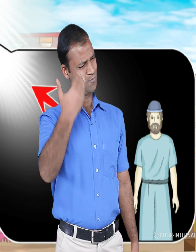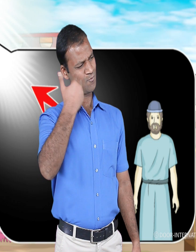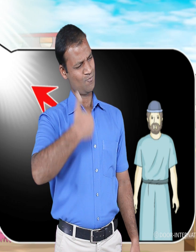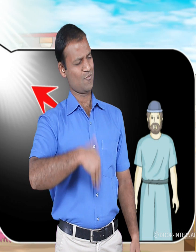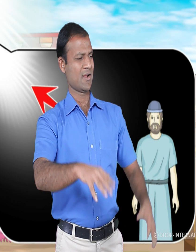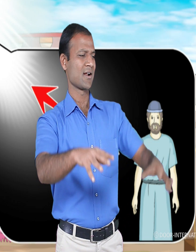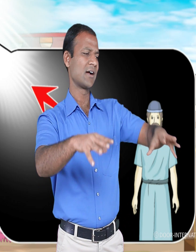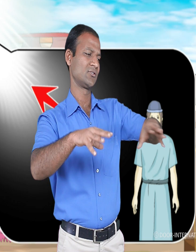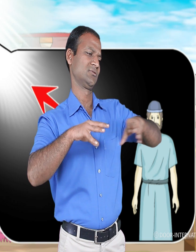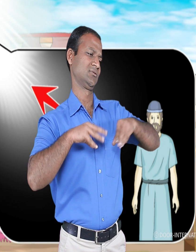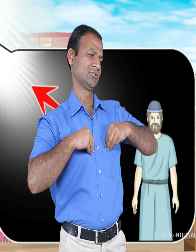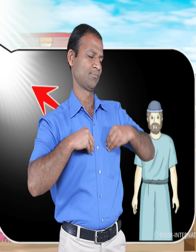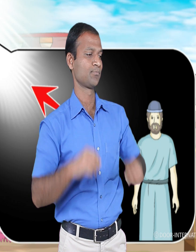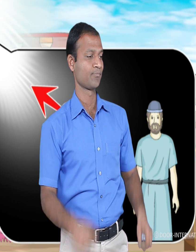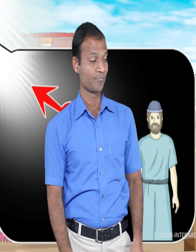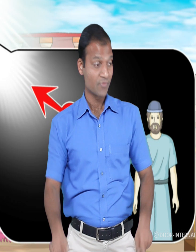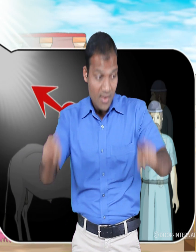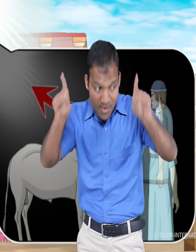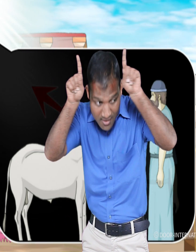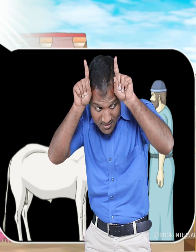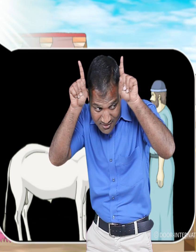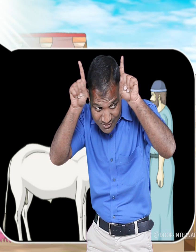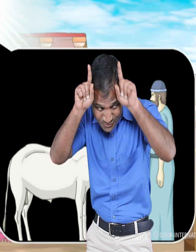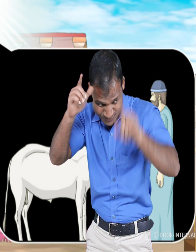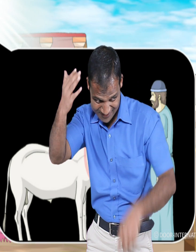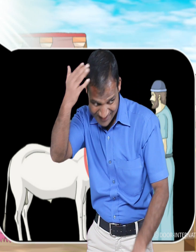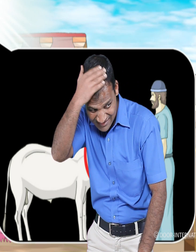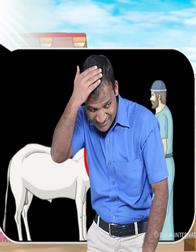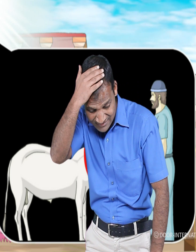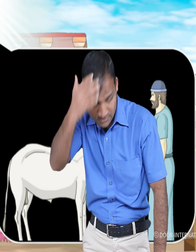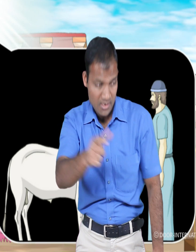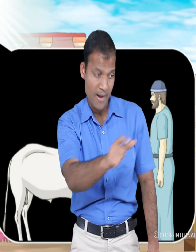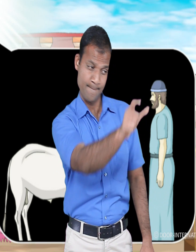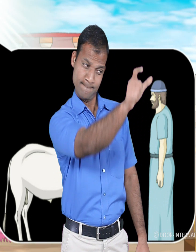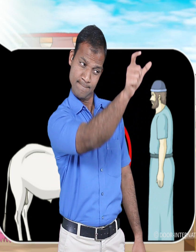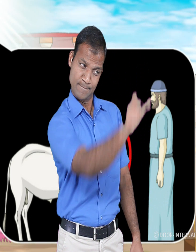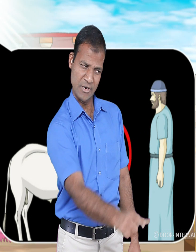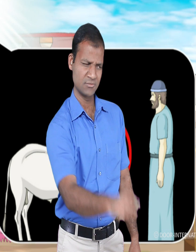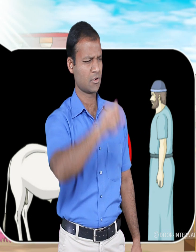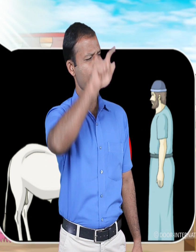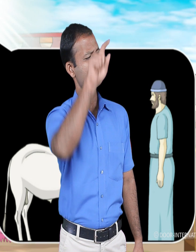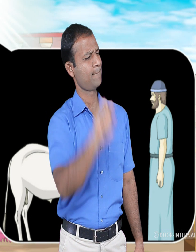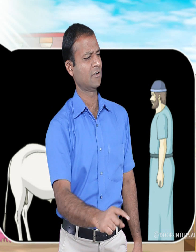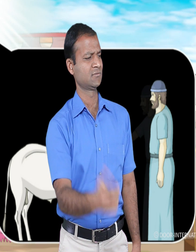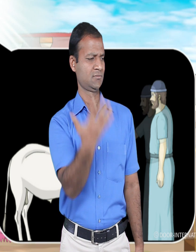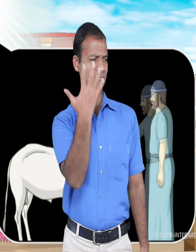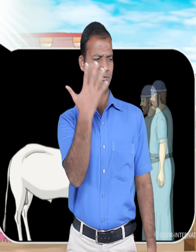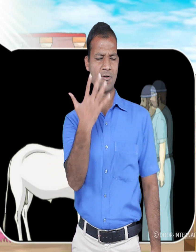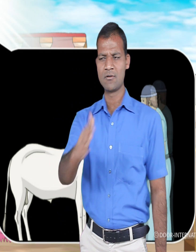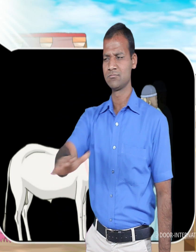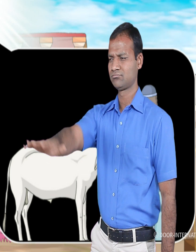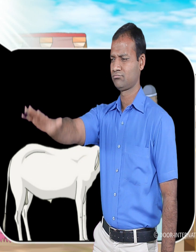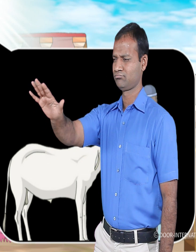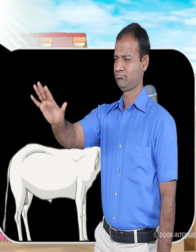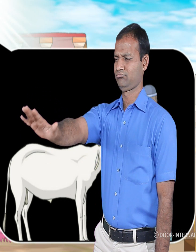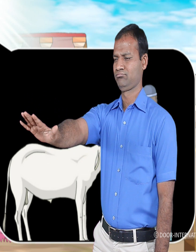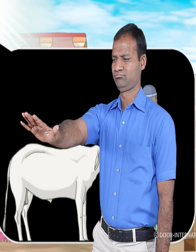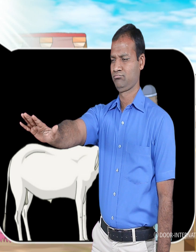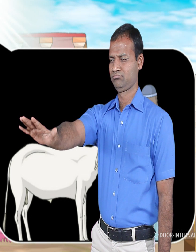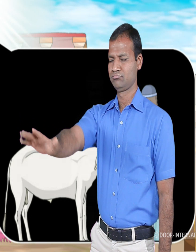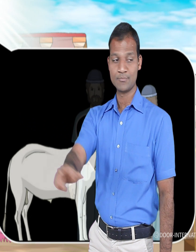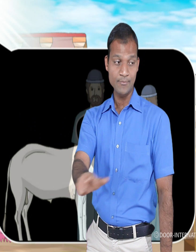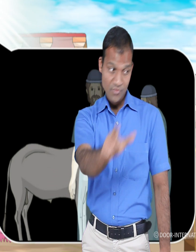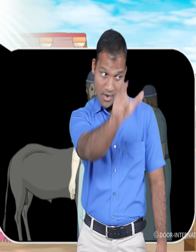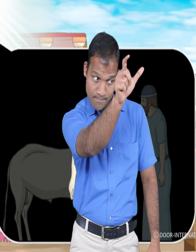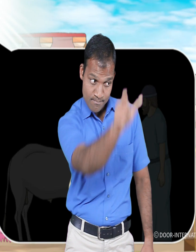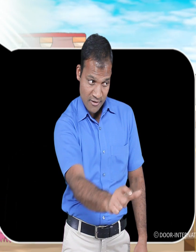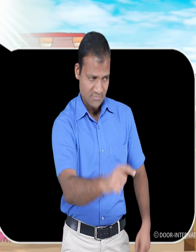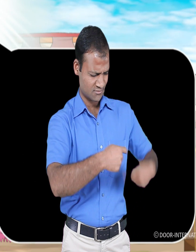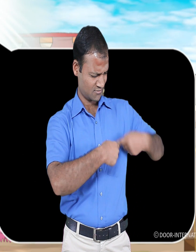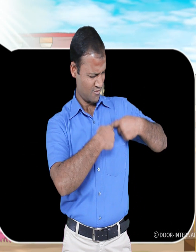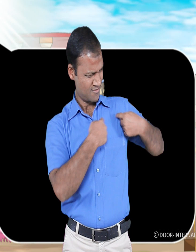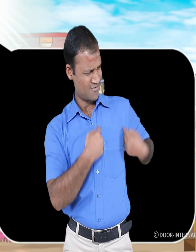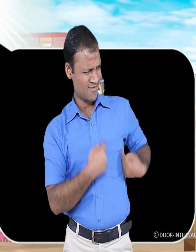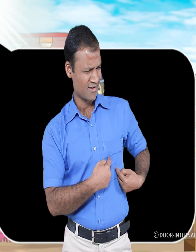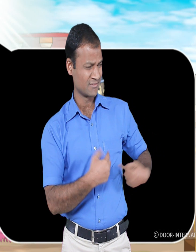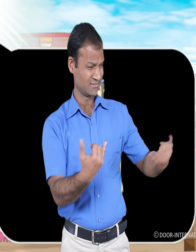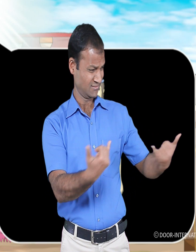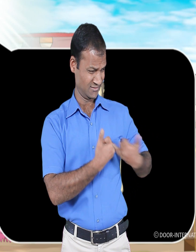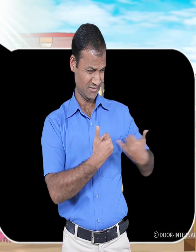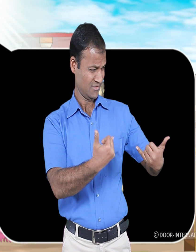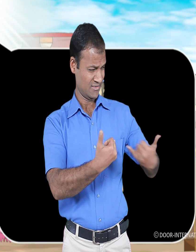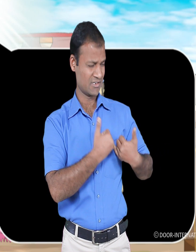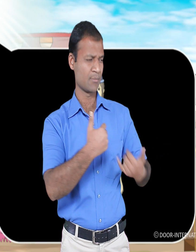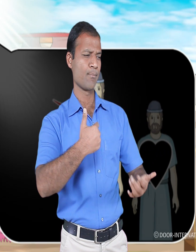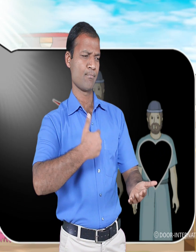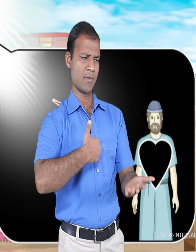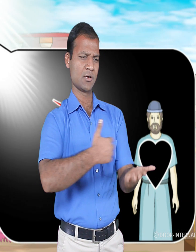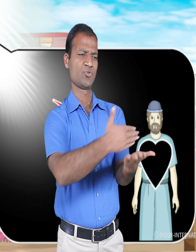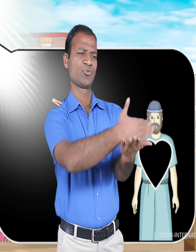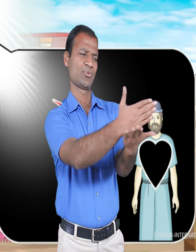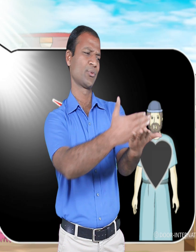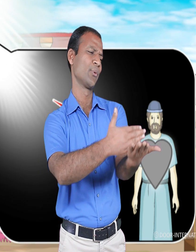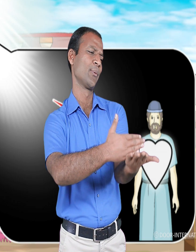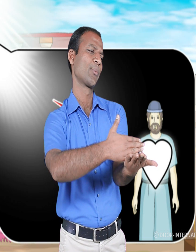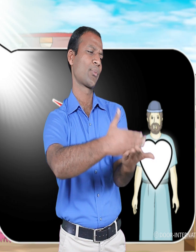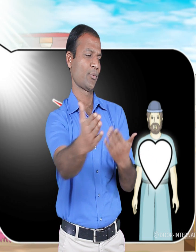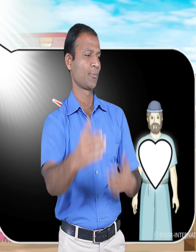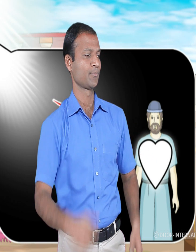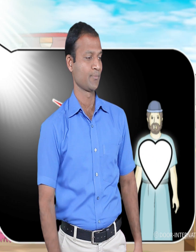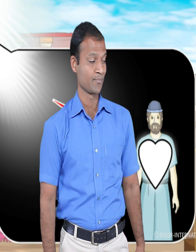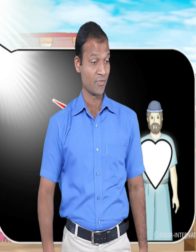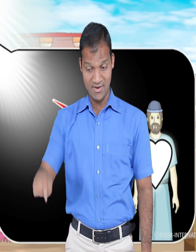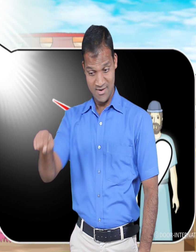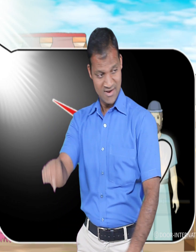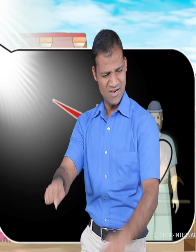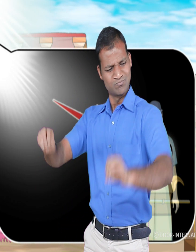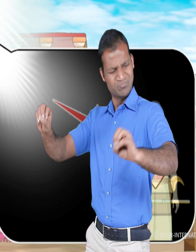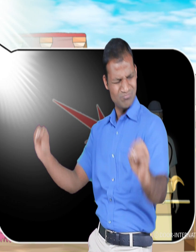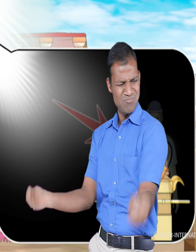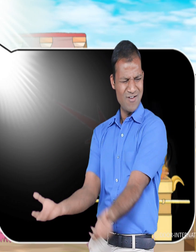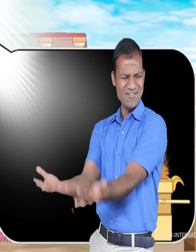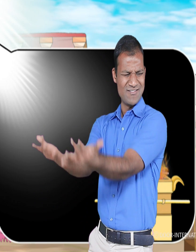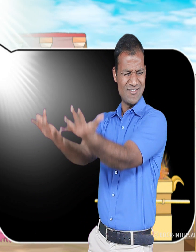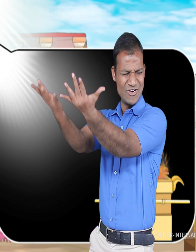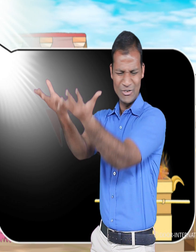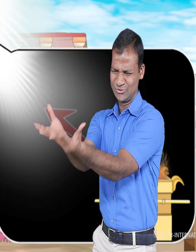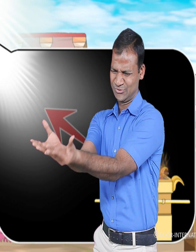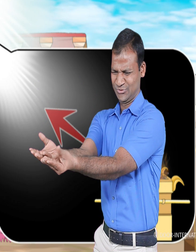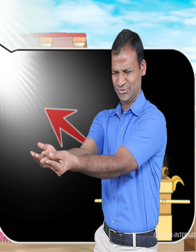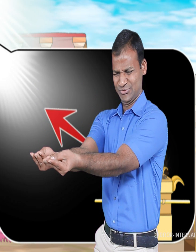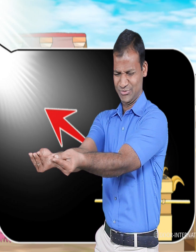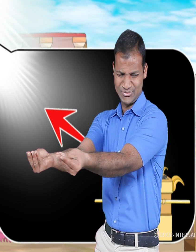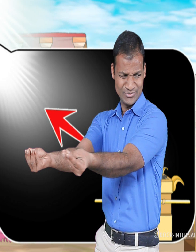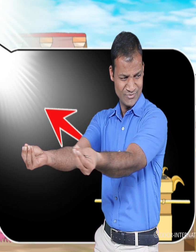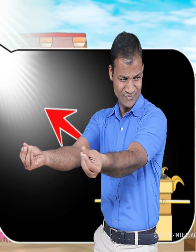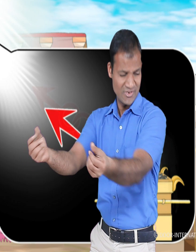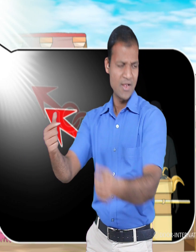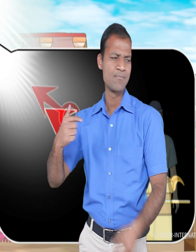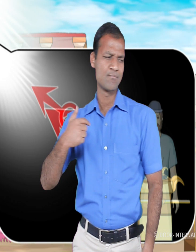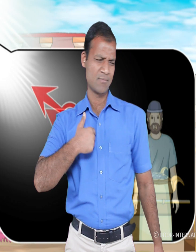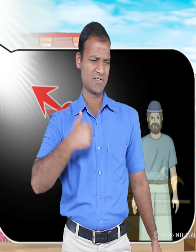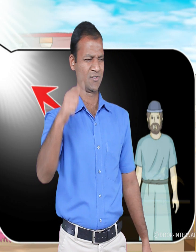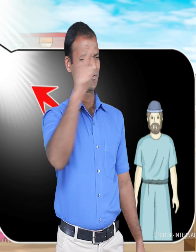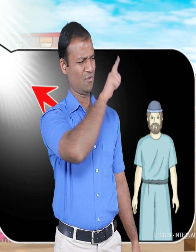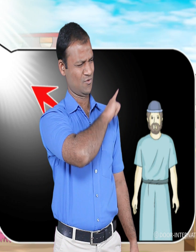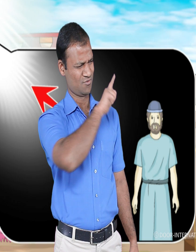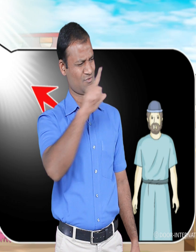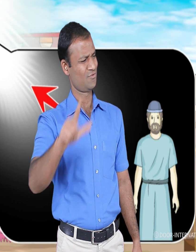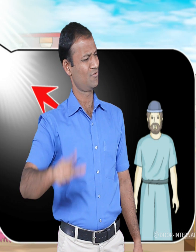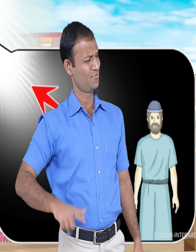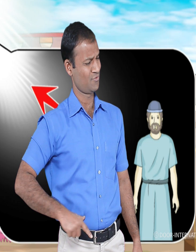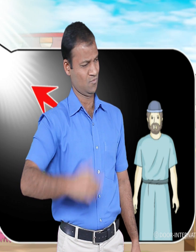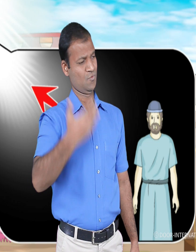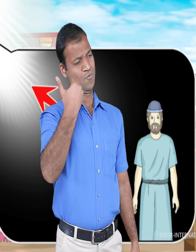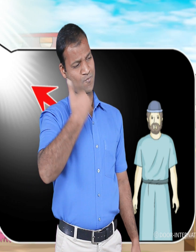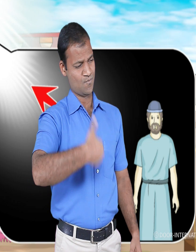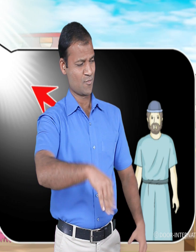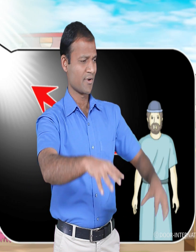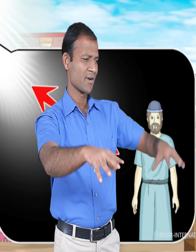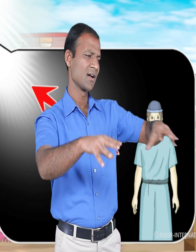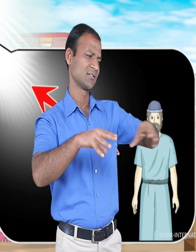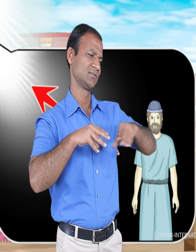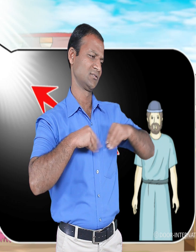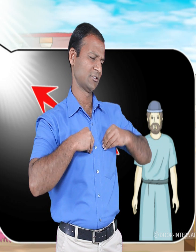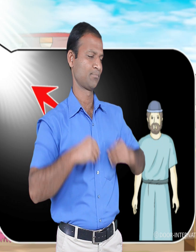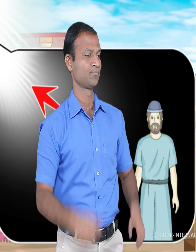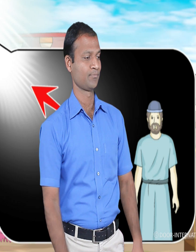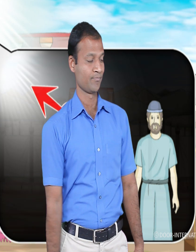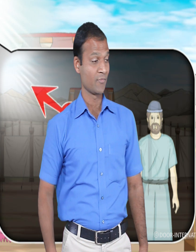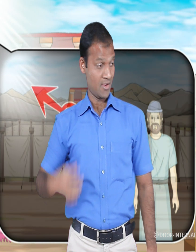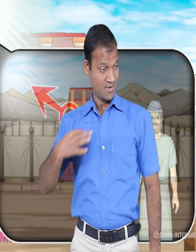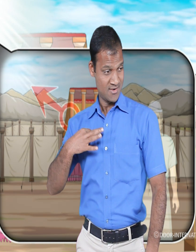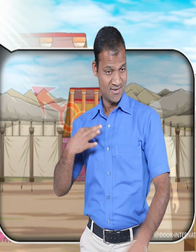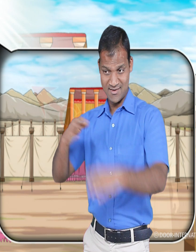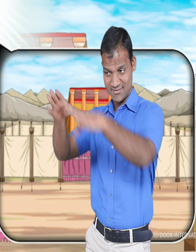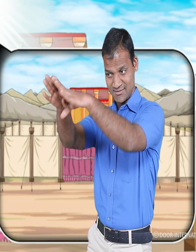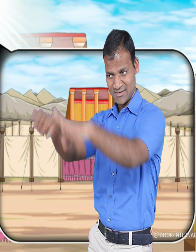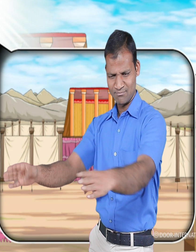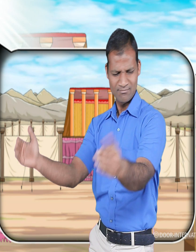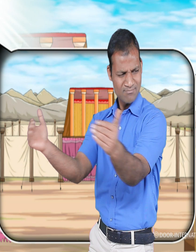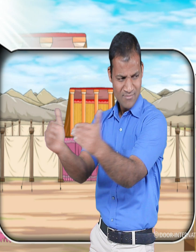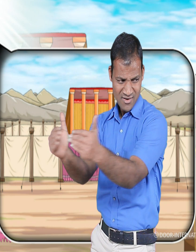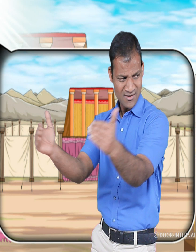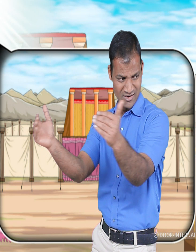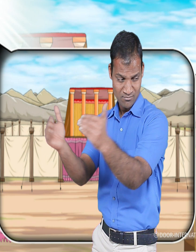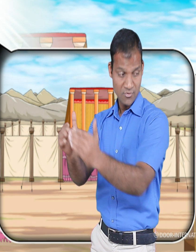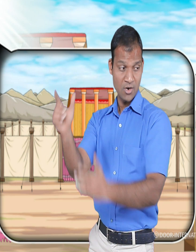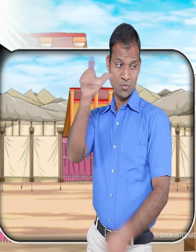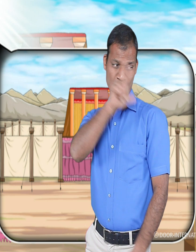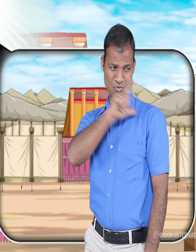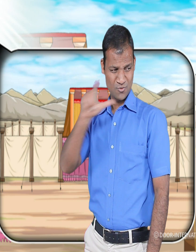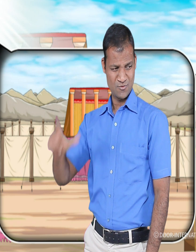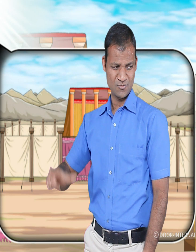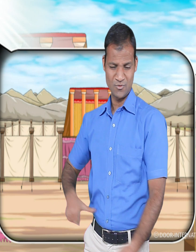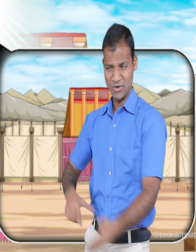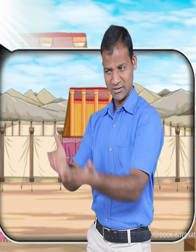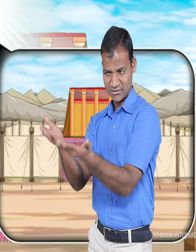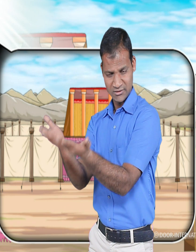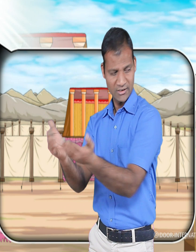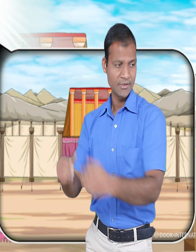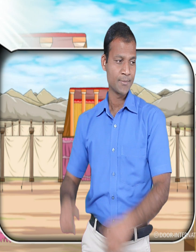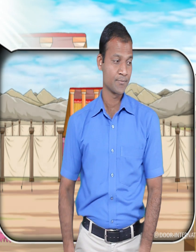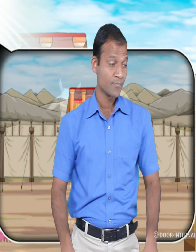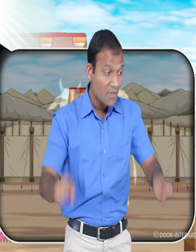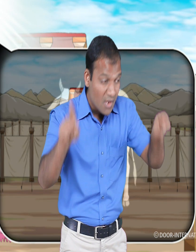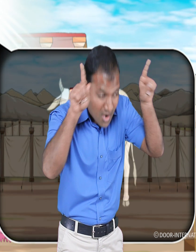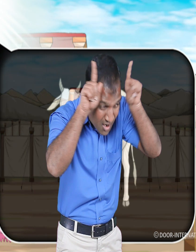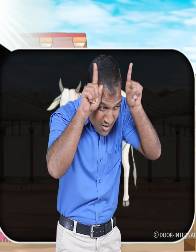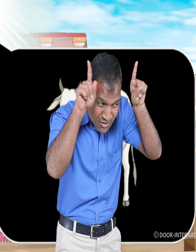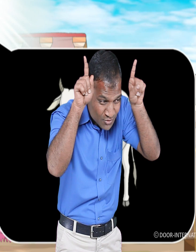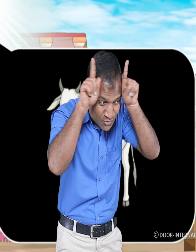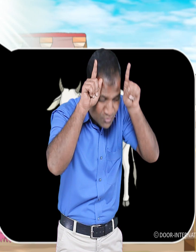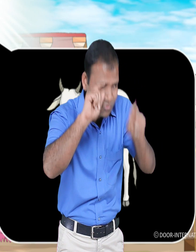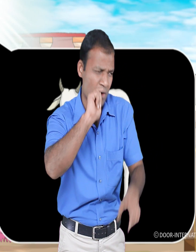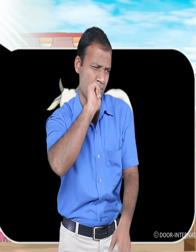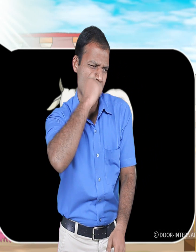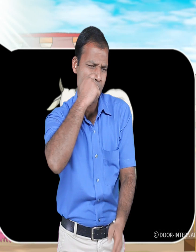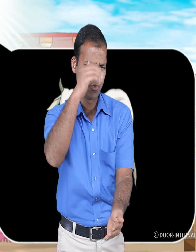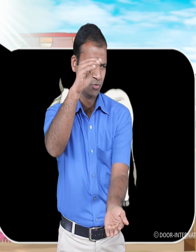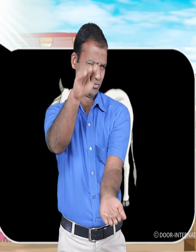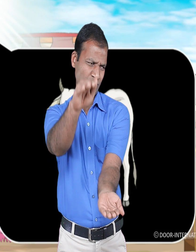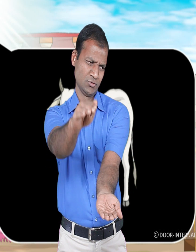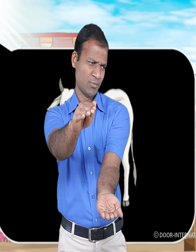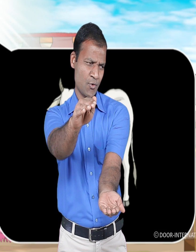He is to lay his hand on the head of the burnt offering, so it can be accepted on his behalf to make atonement for him.